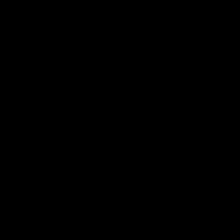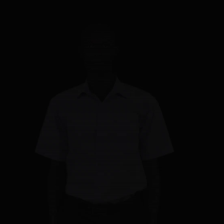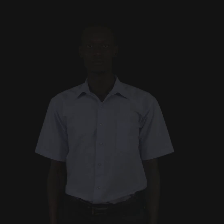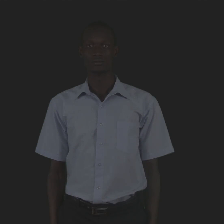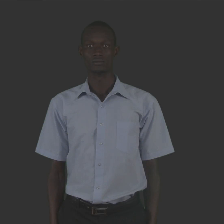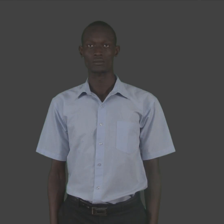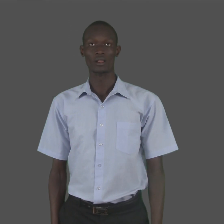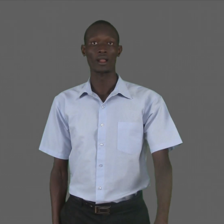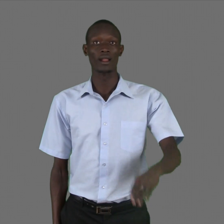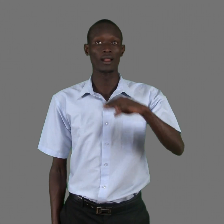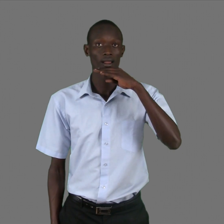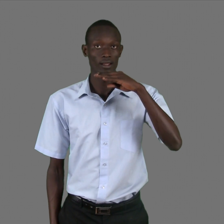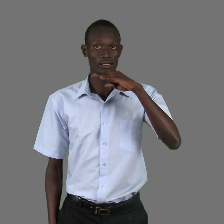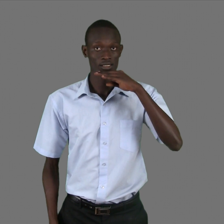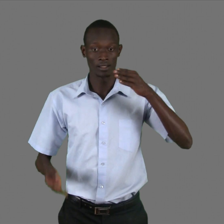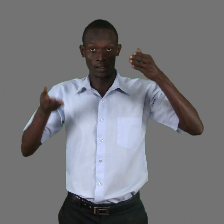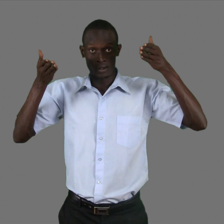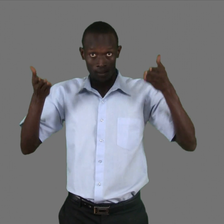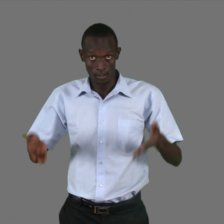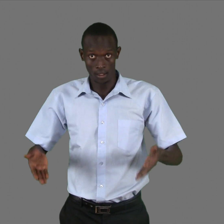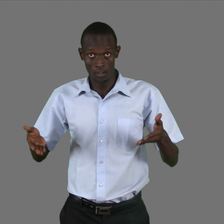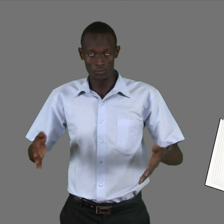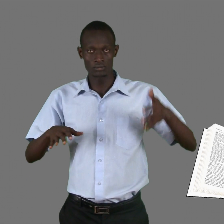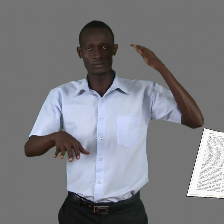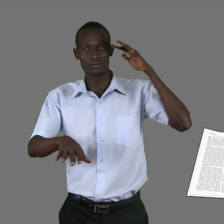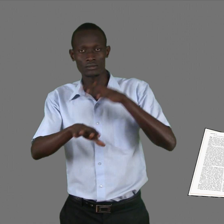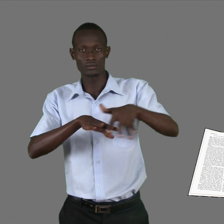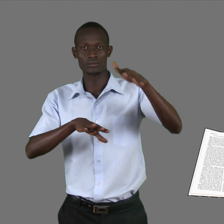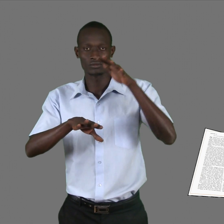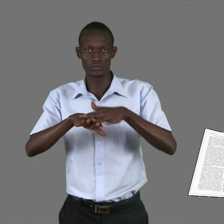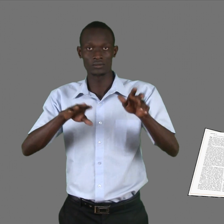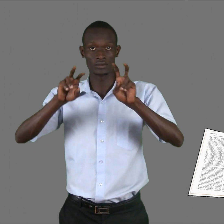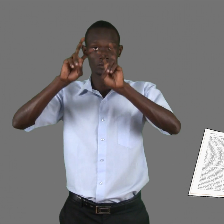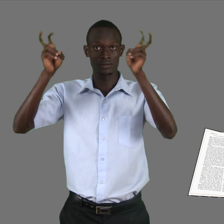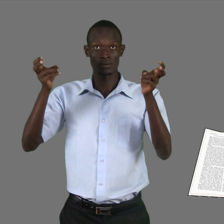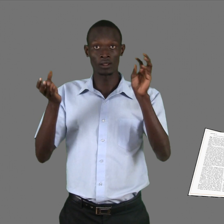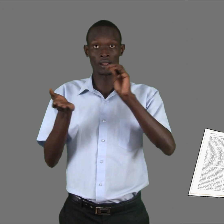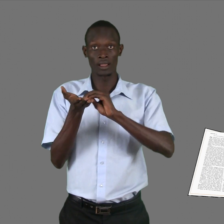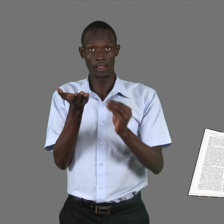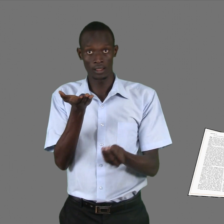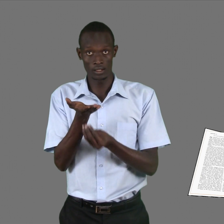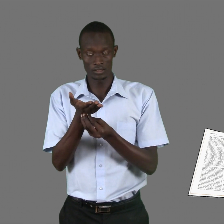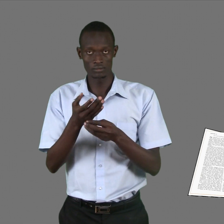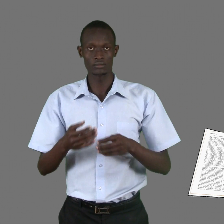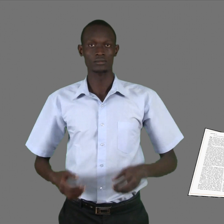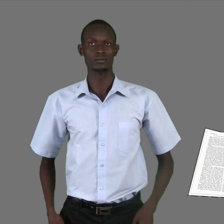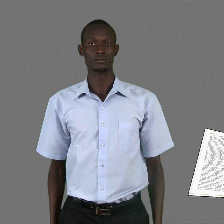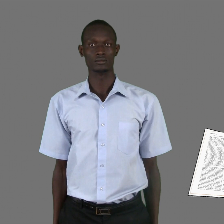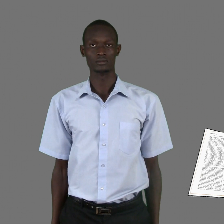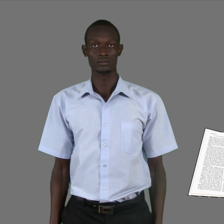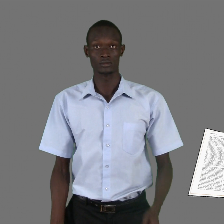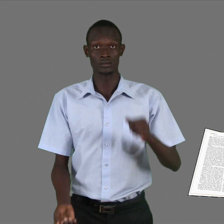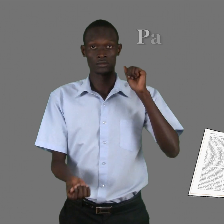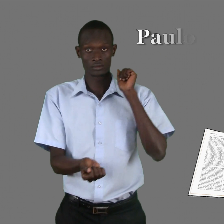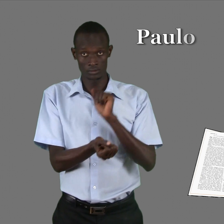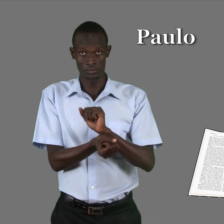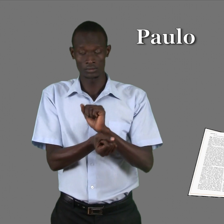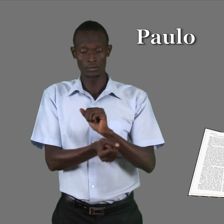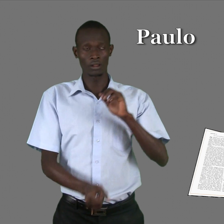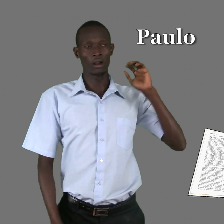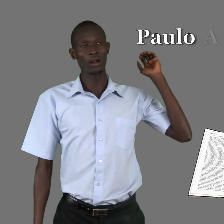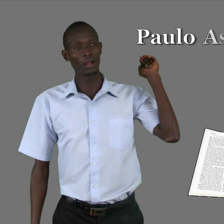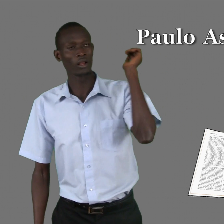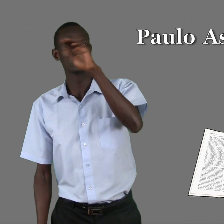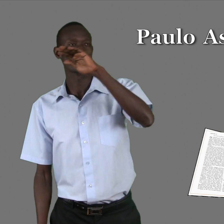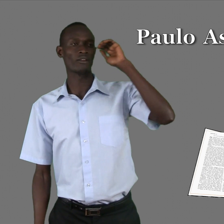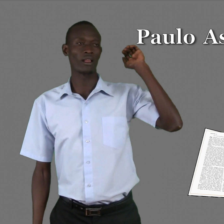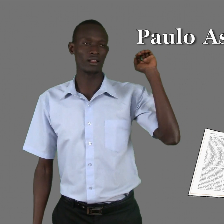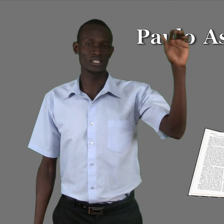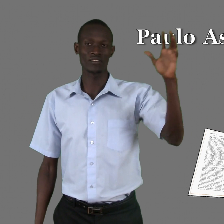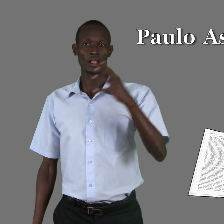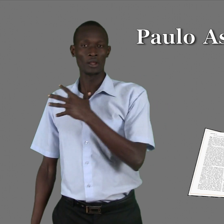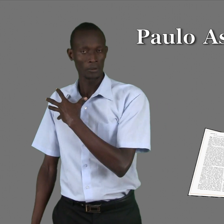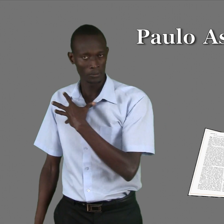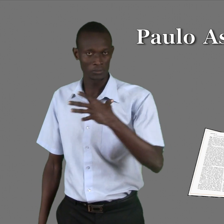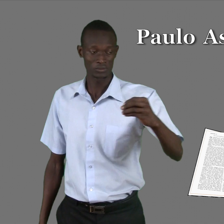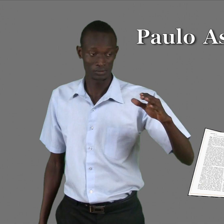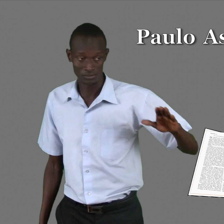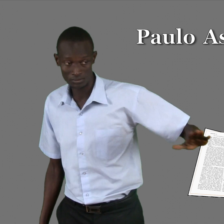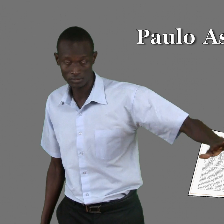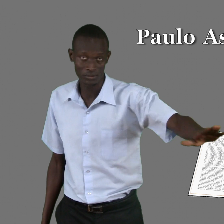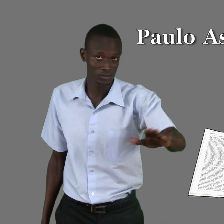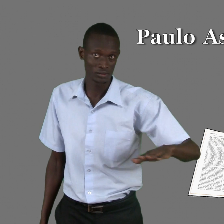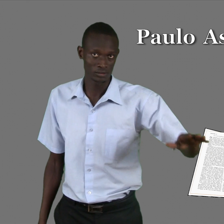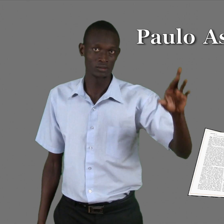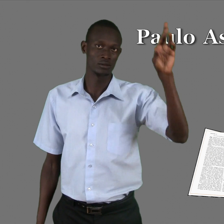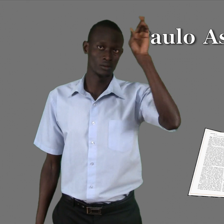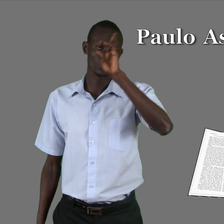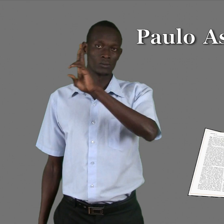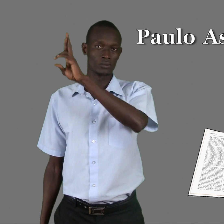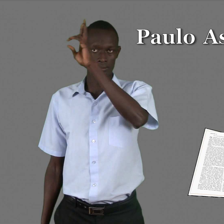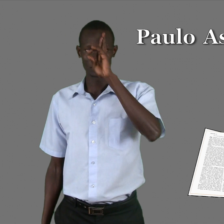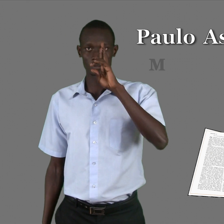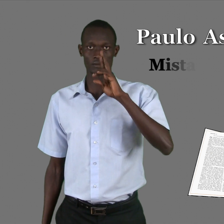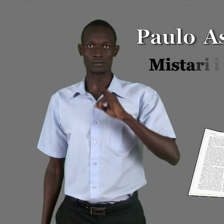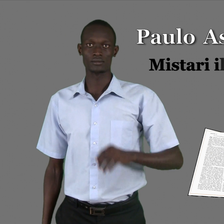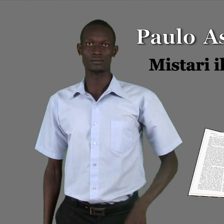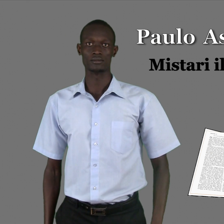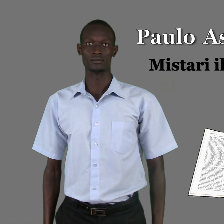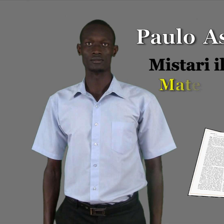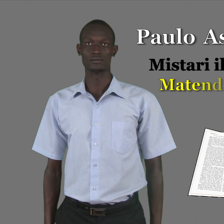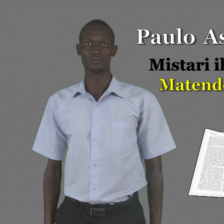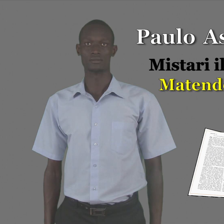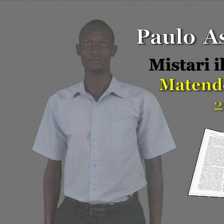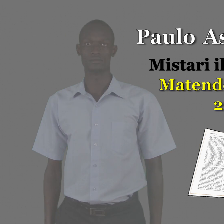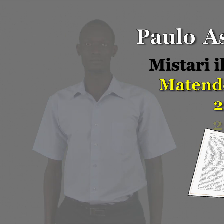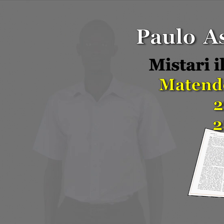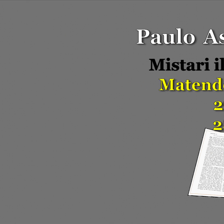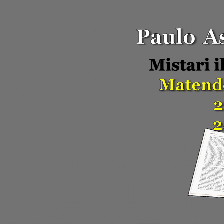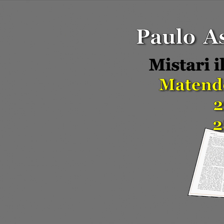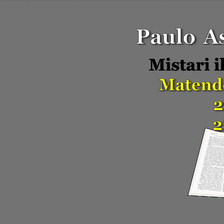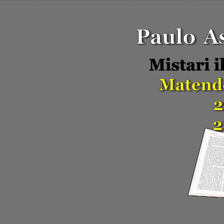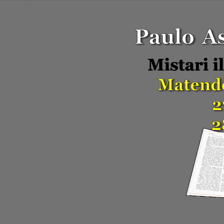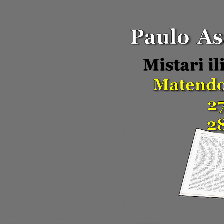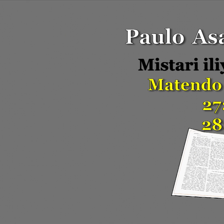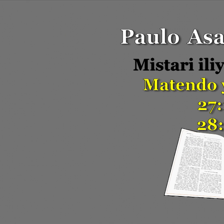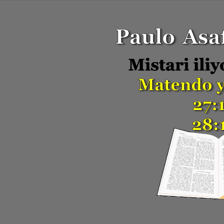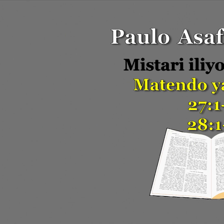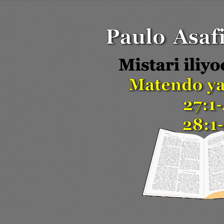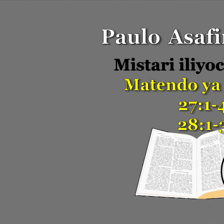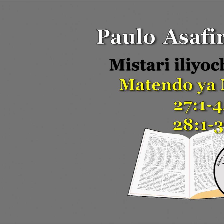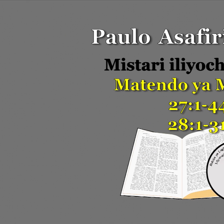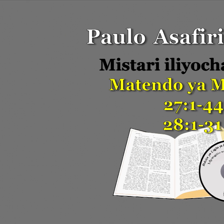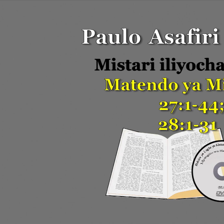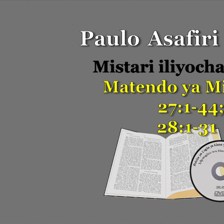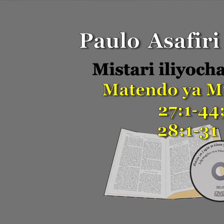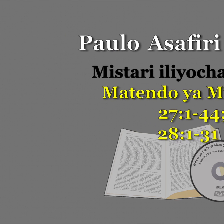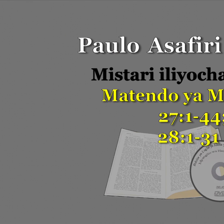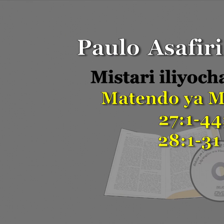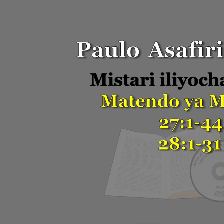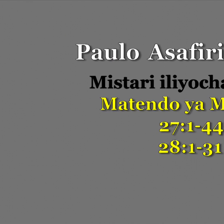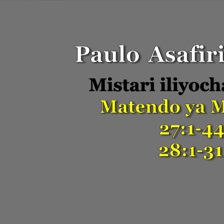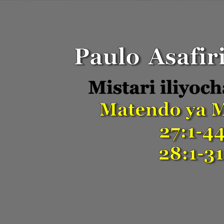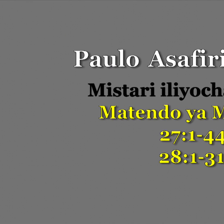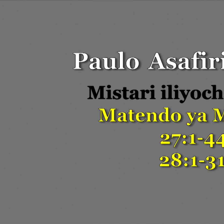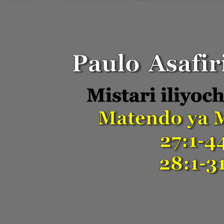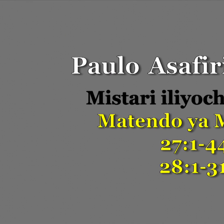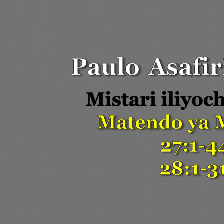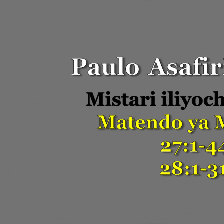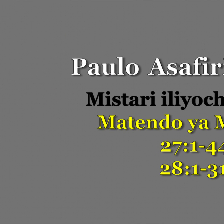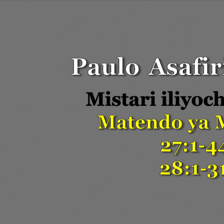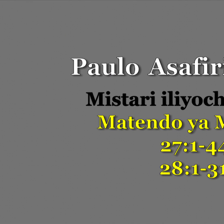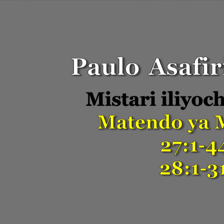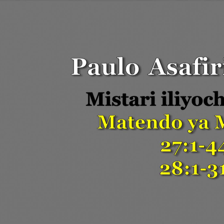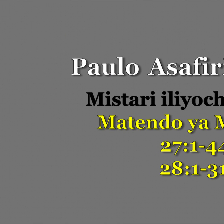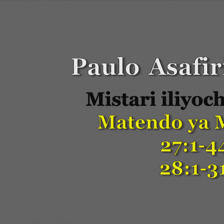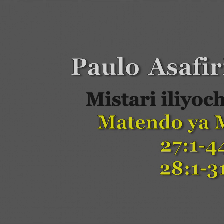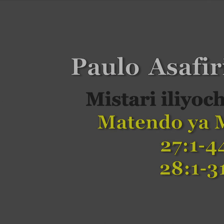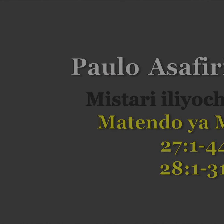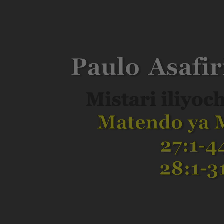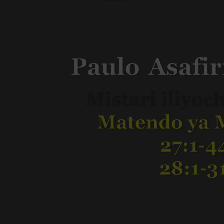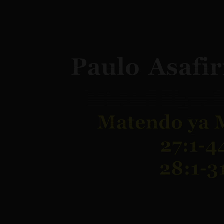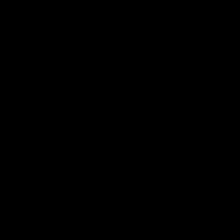Paul travels to Rome